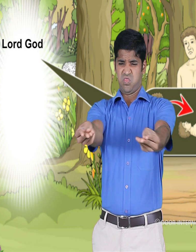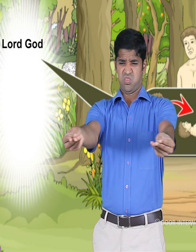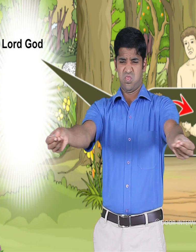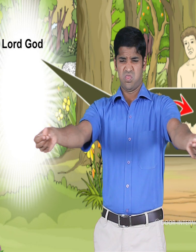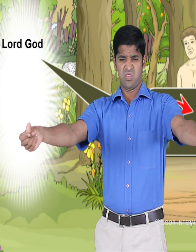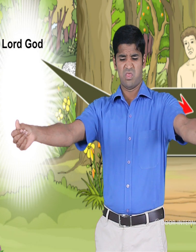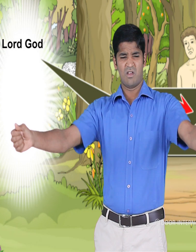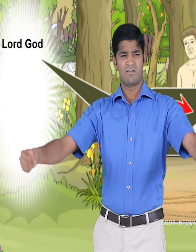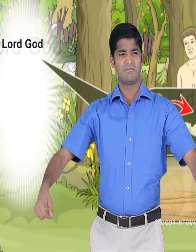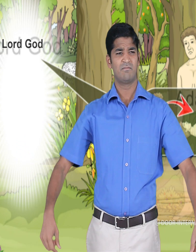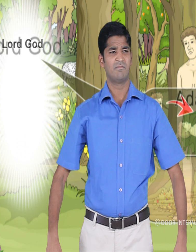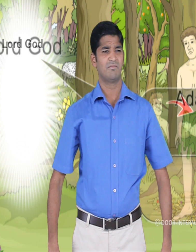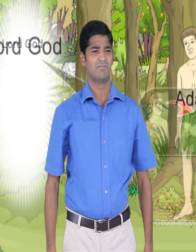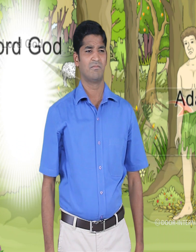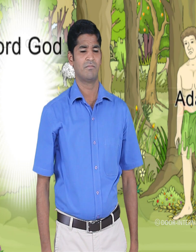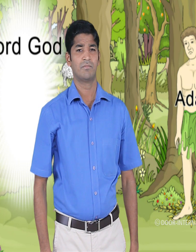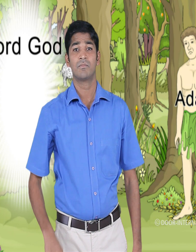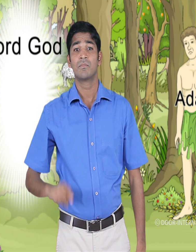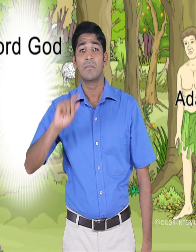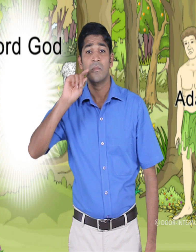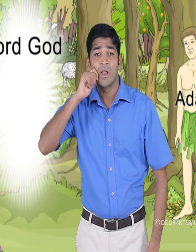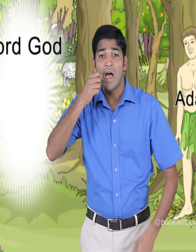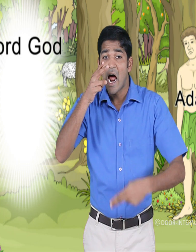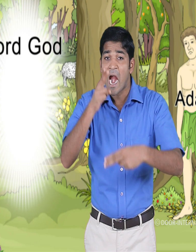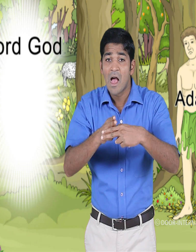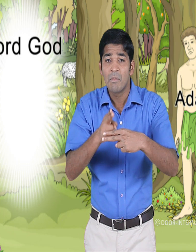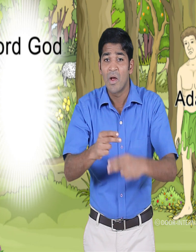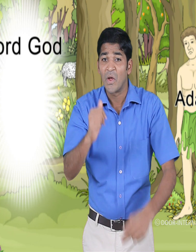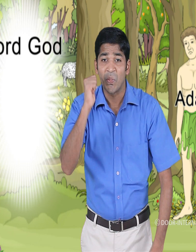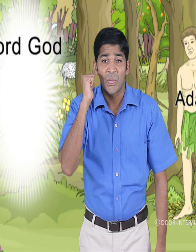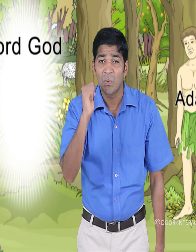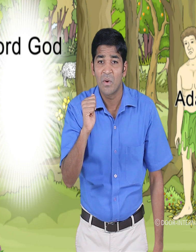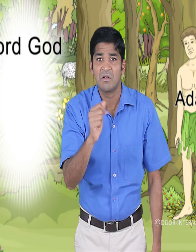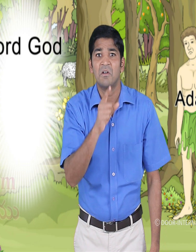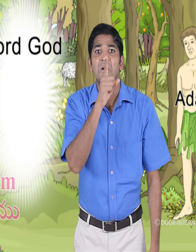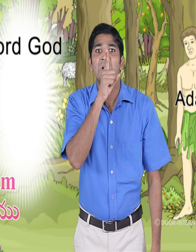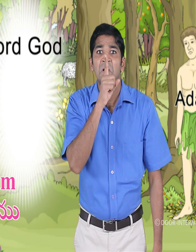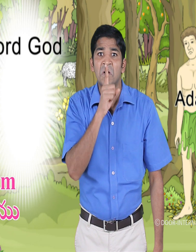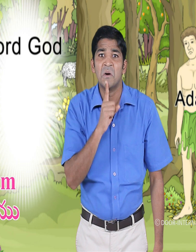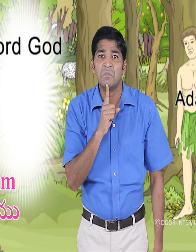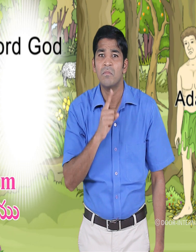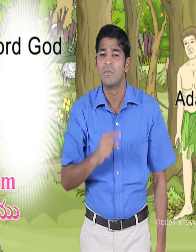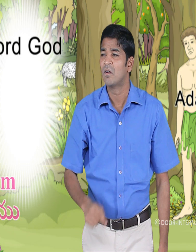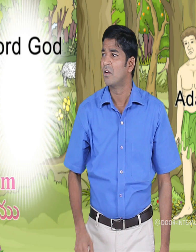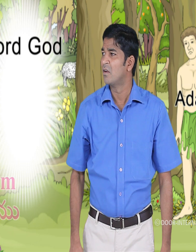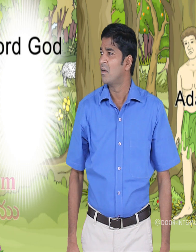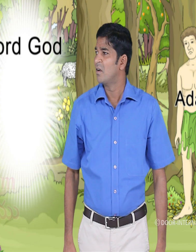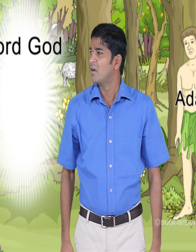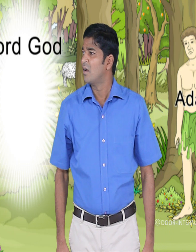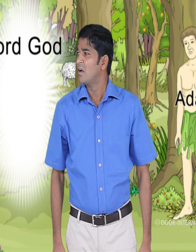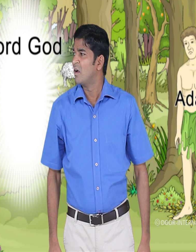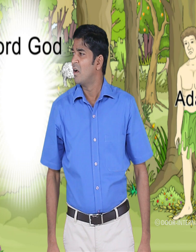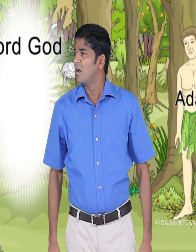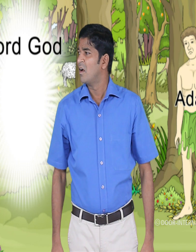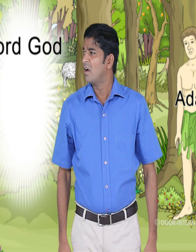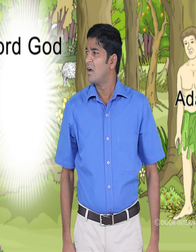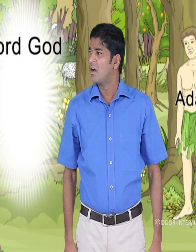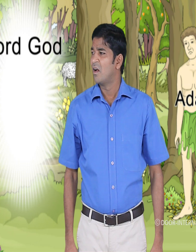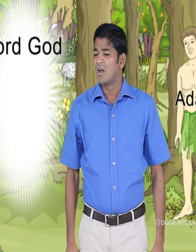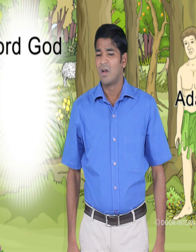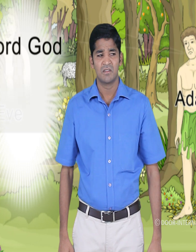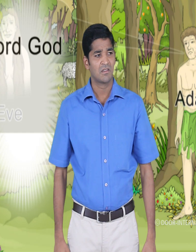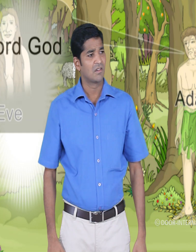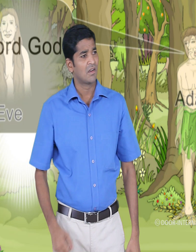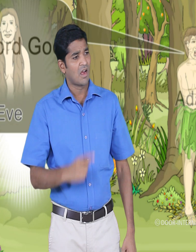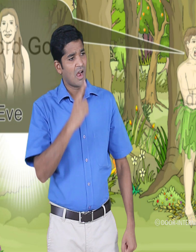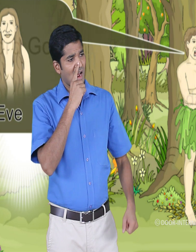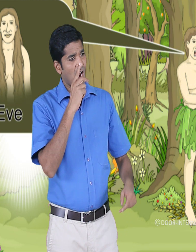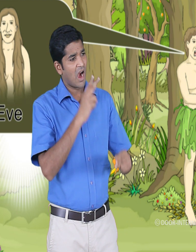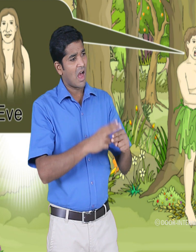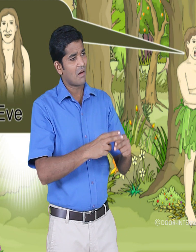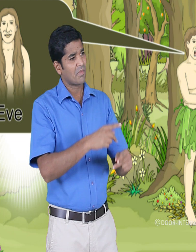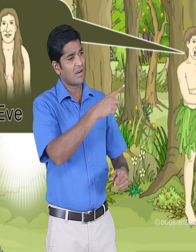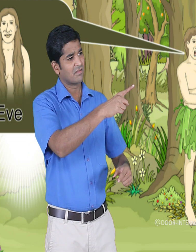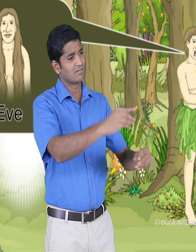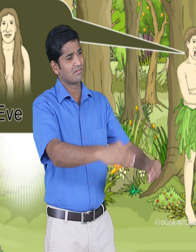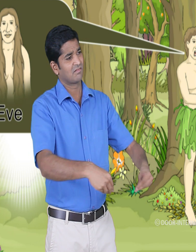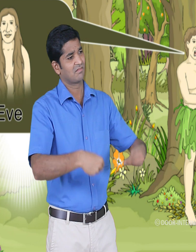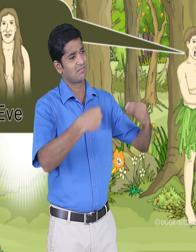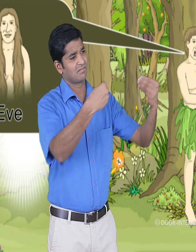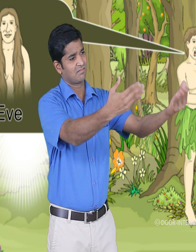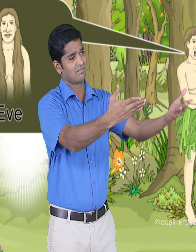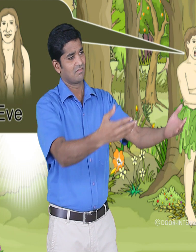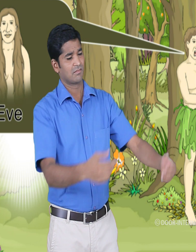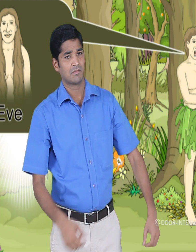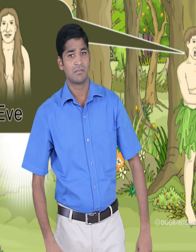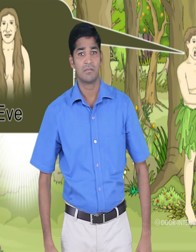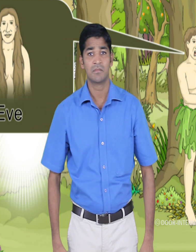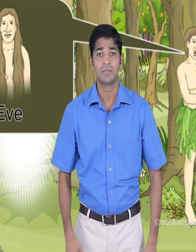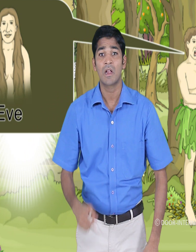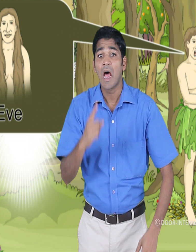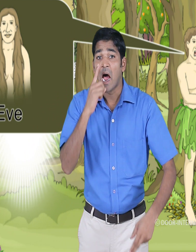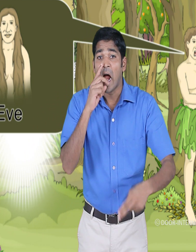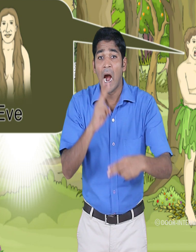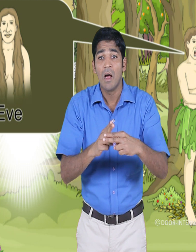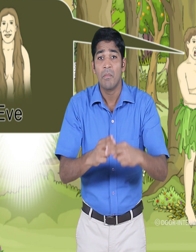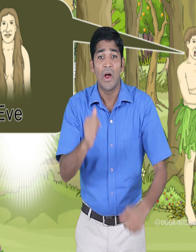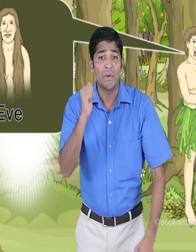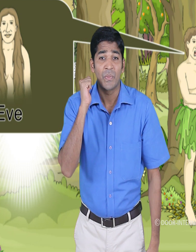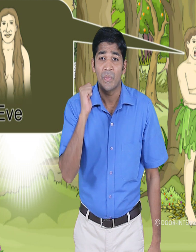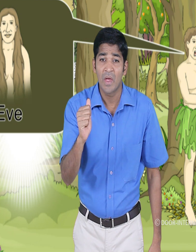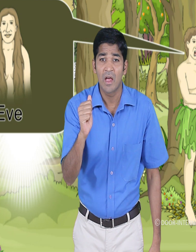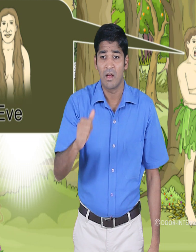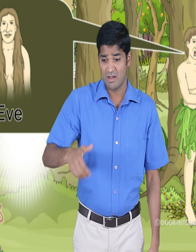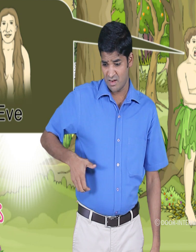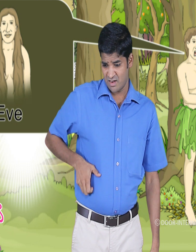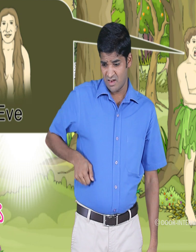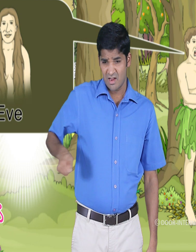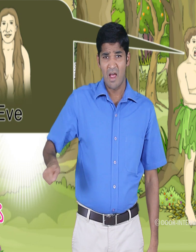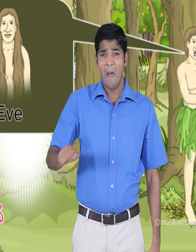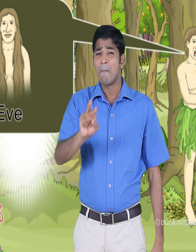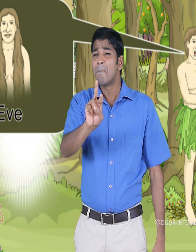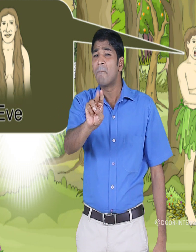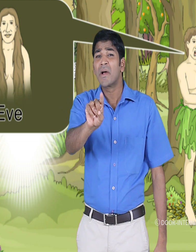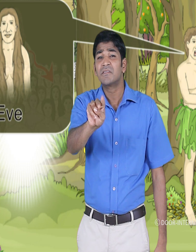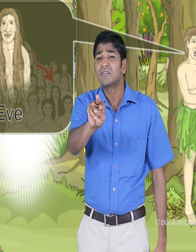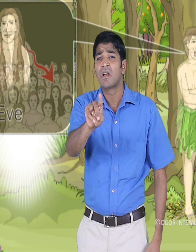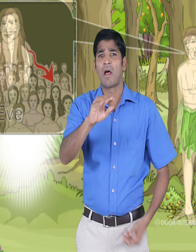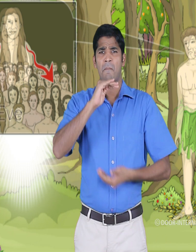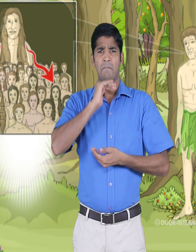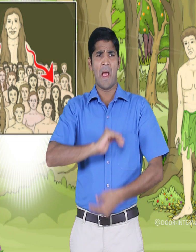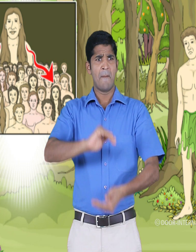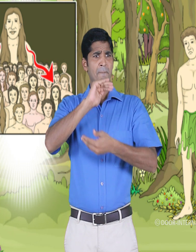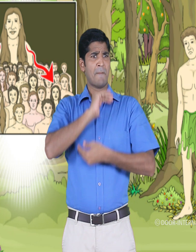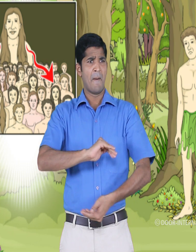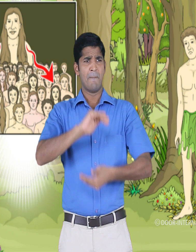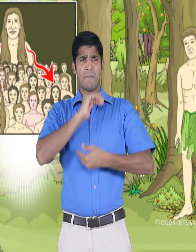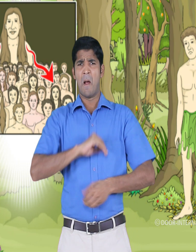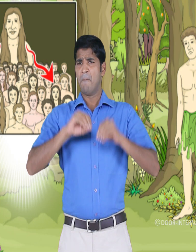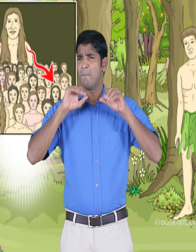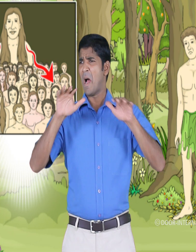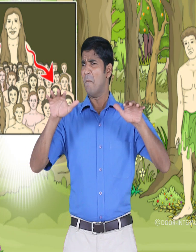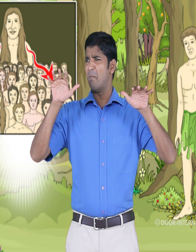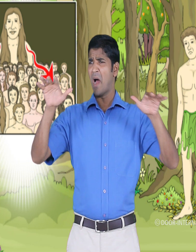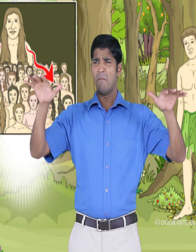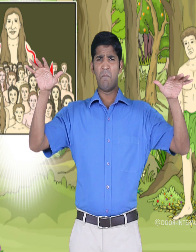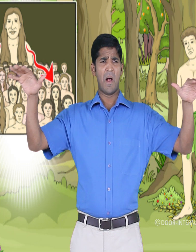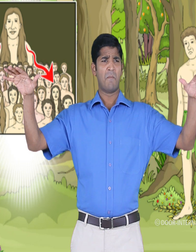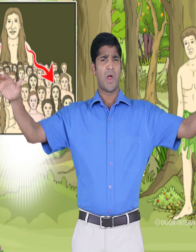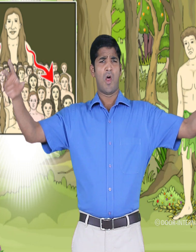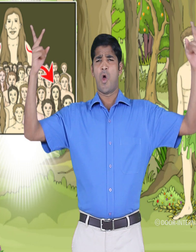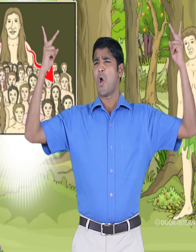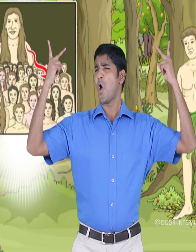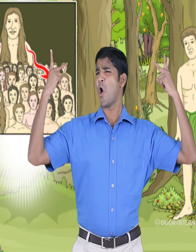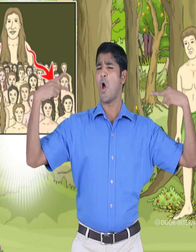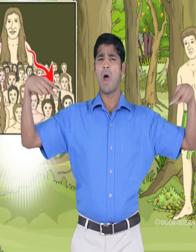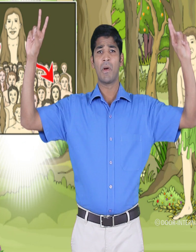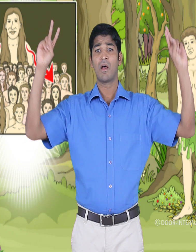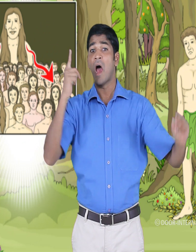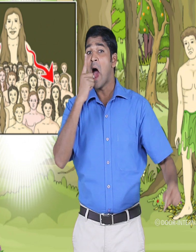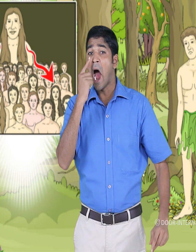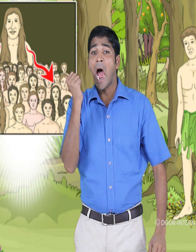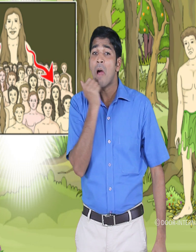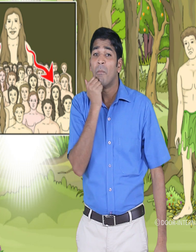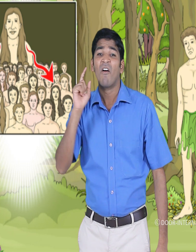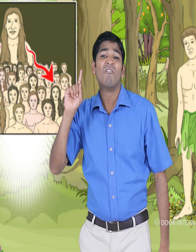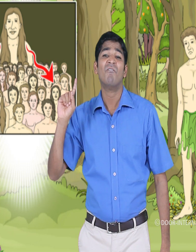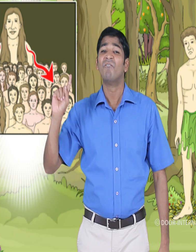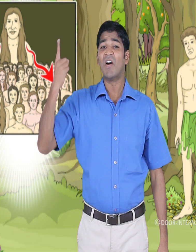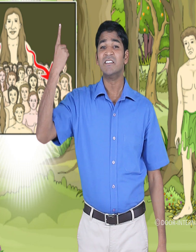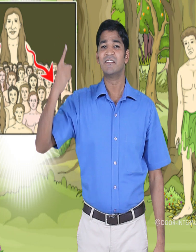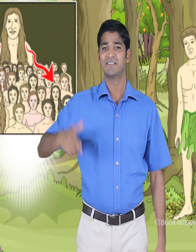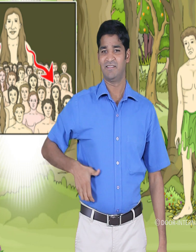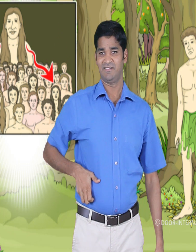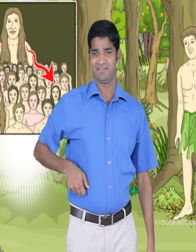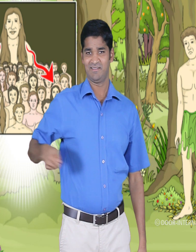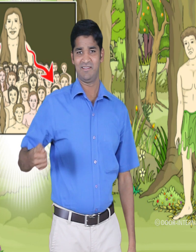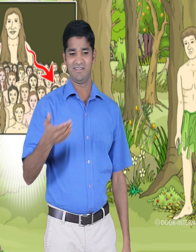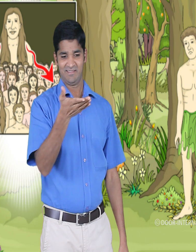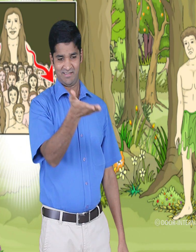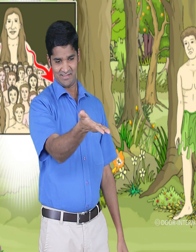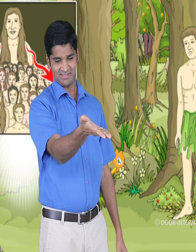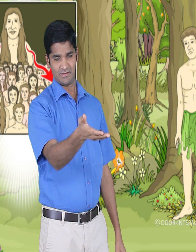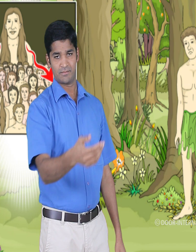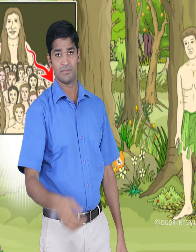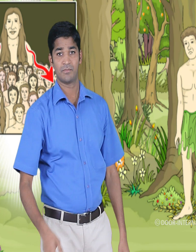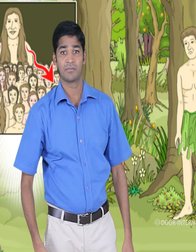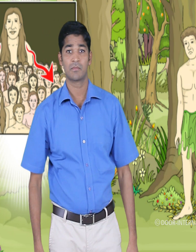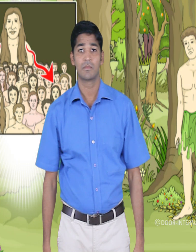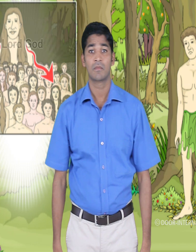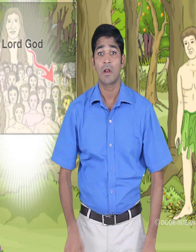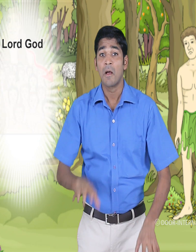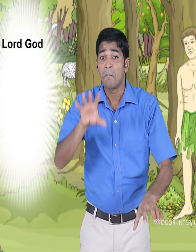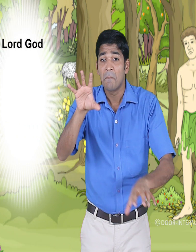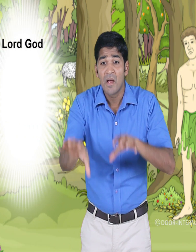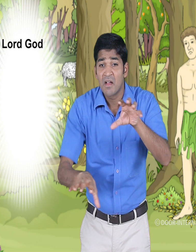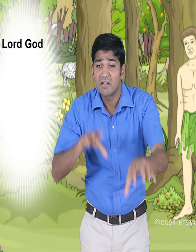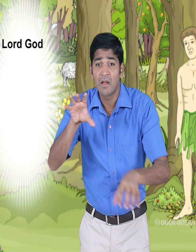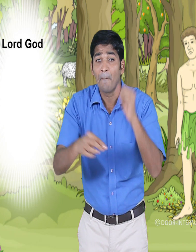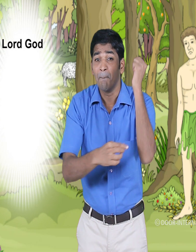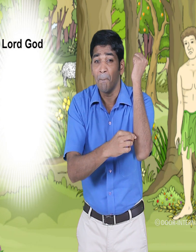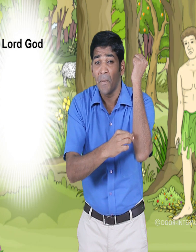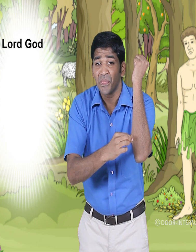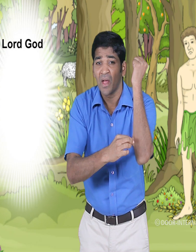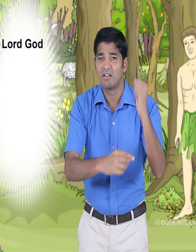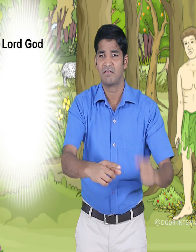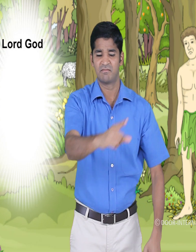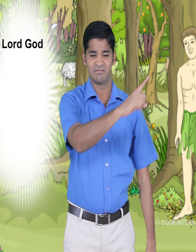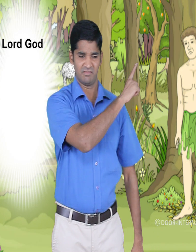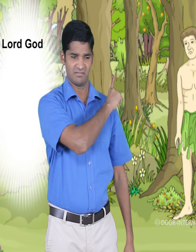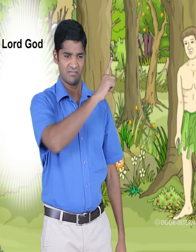And Adam named his wife Eve, because she would be the mother of all the living.